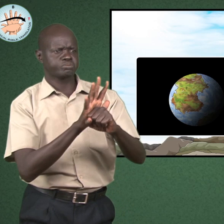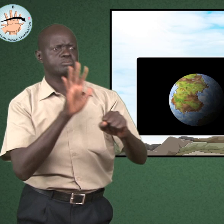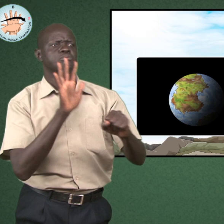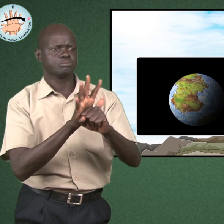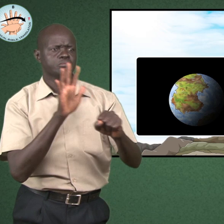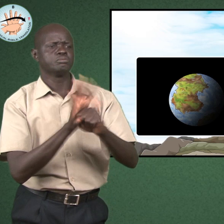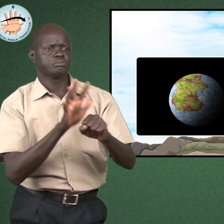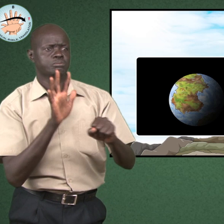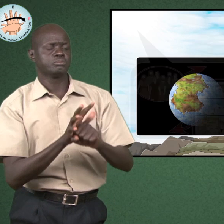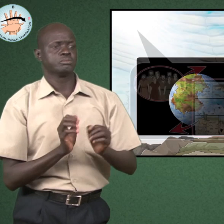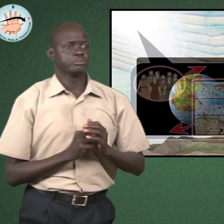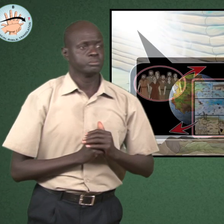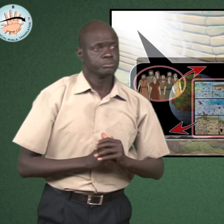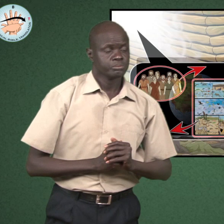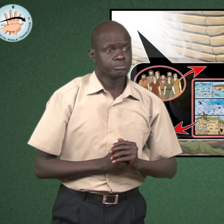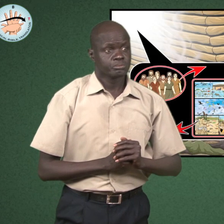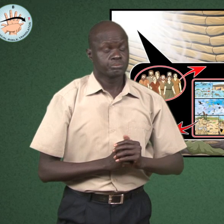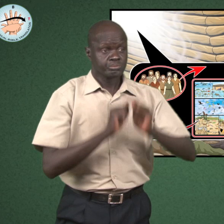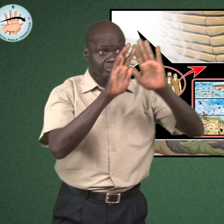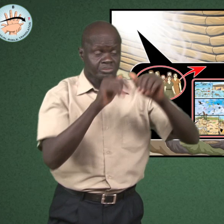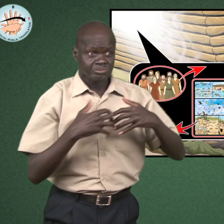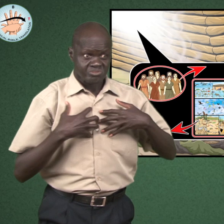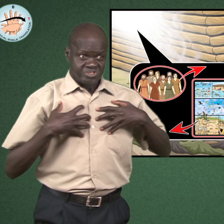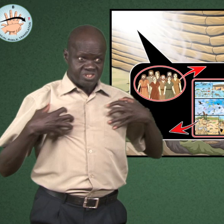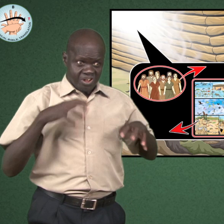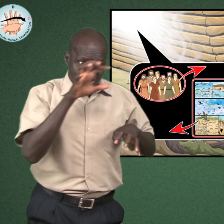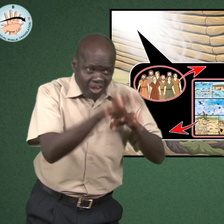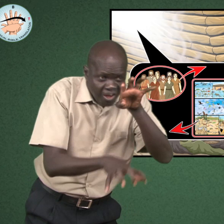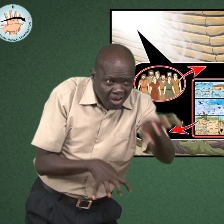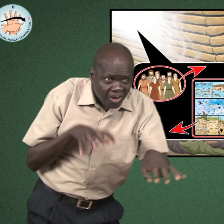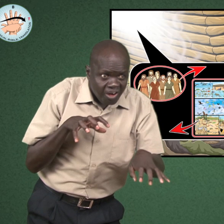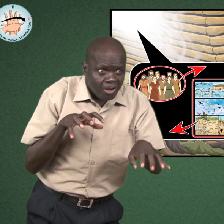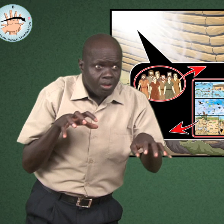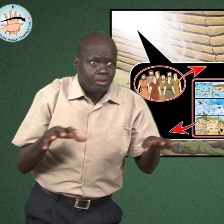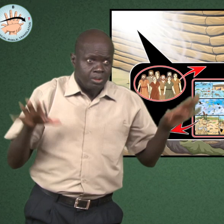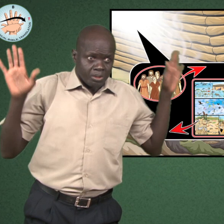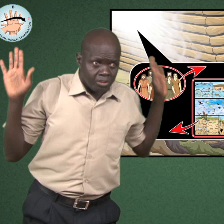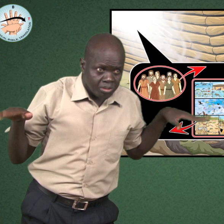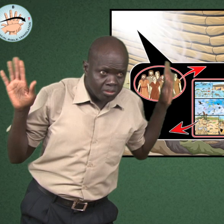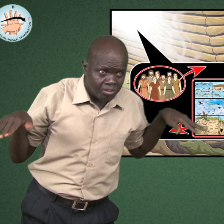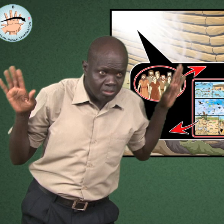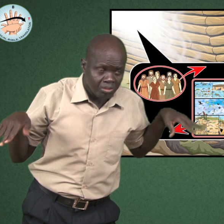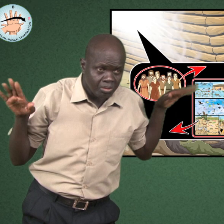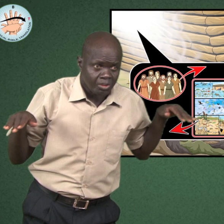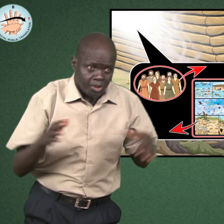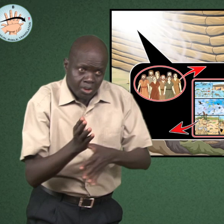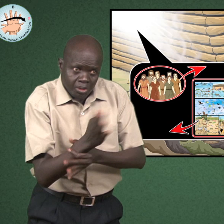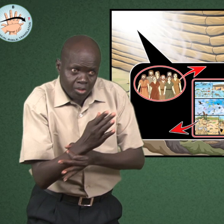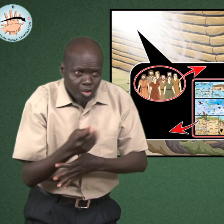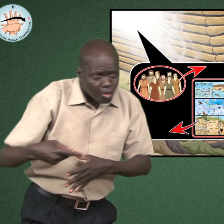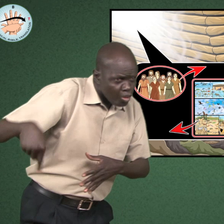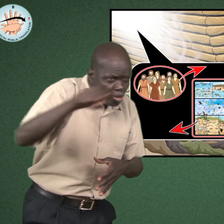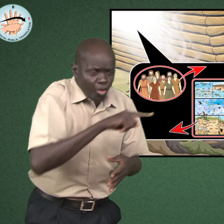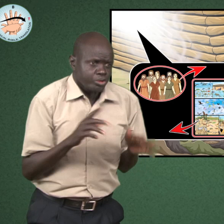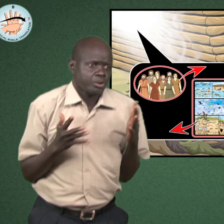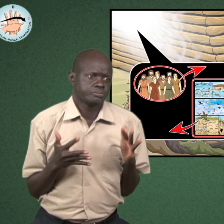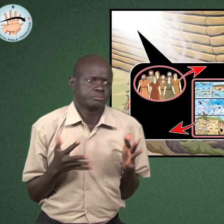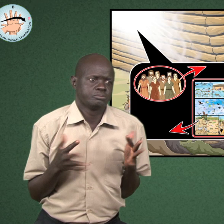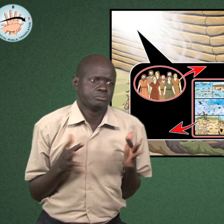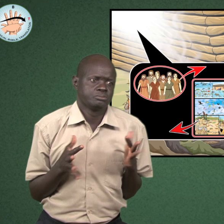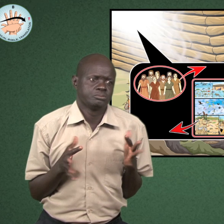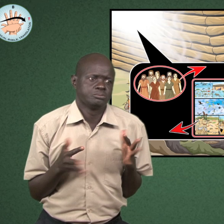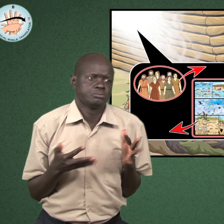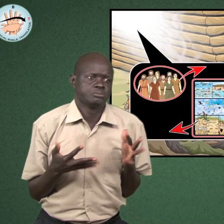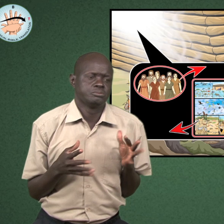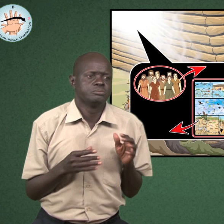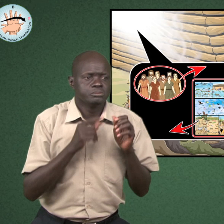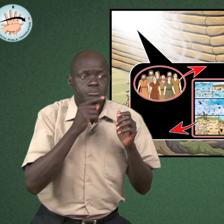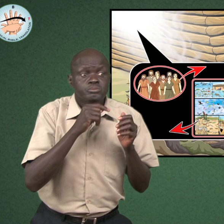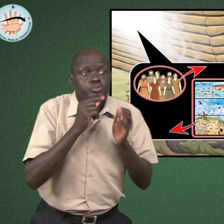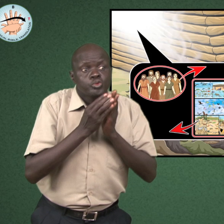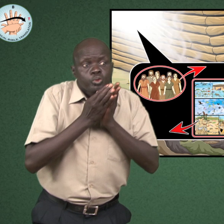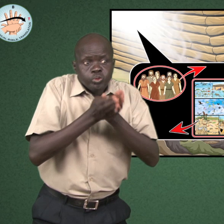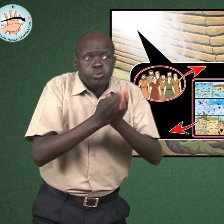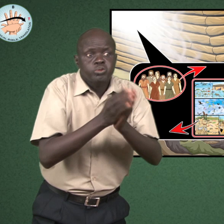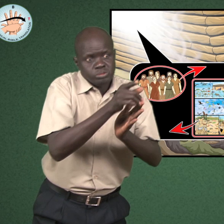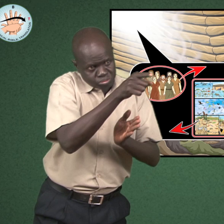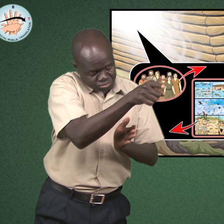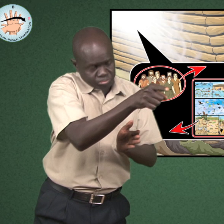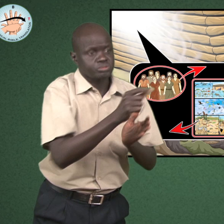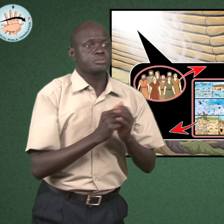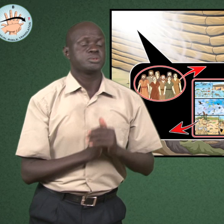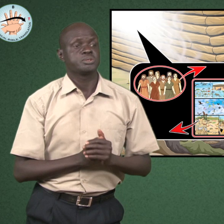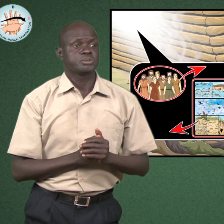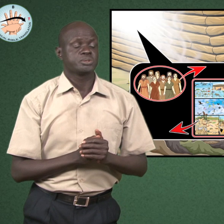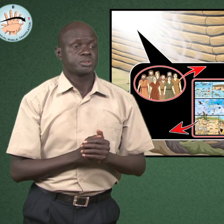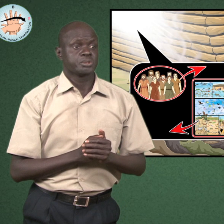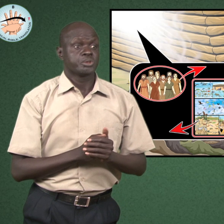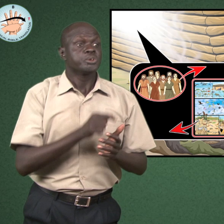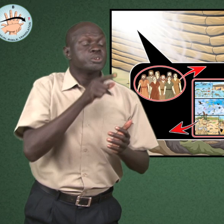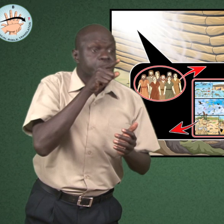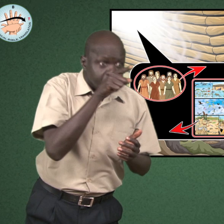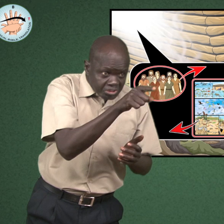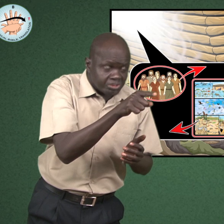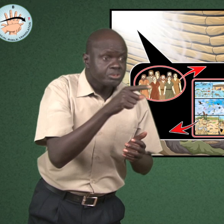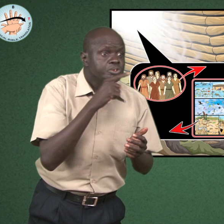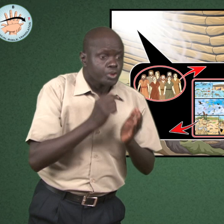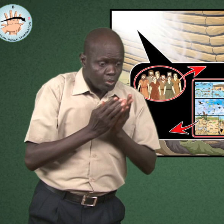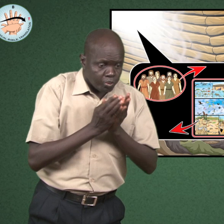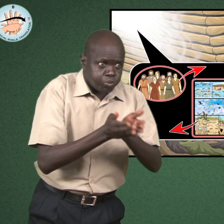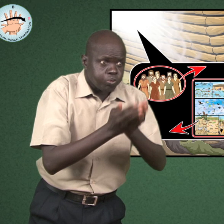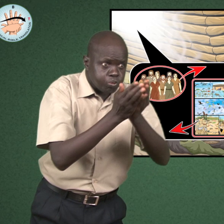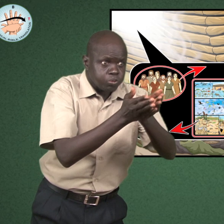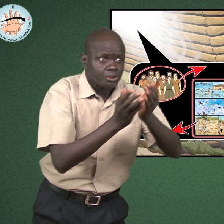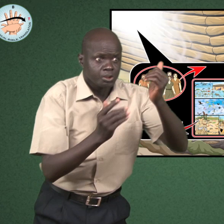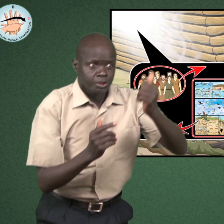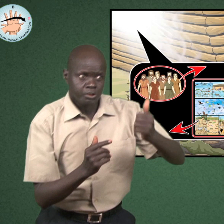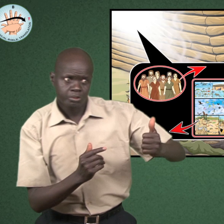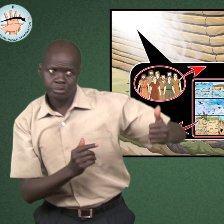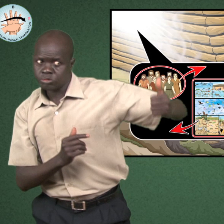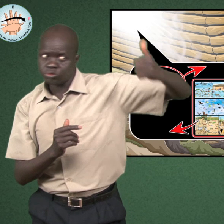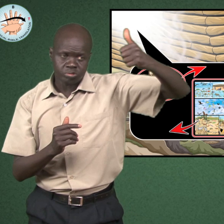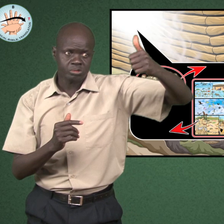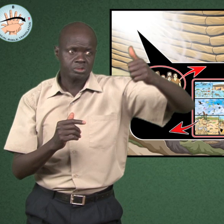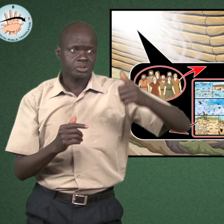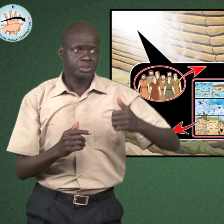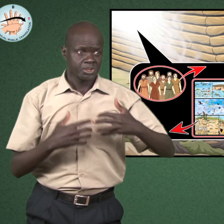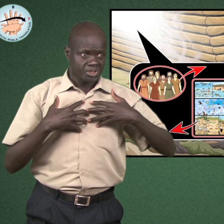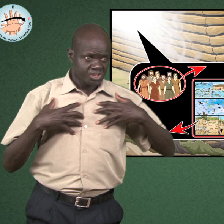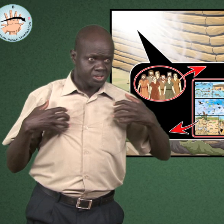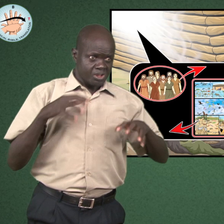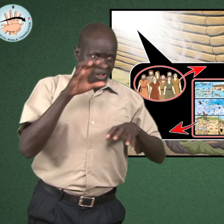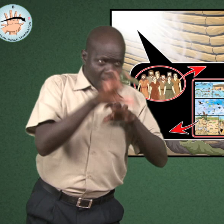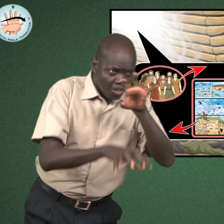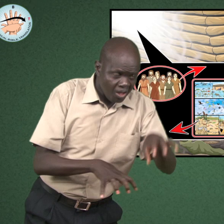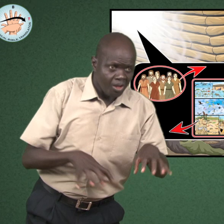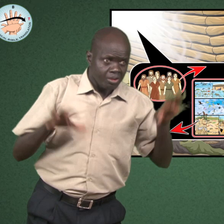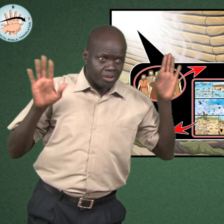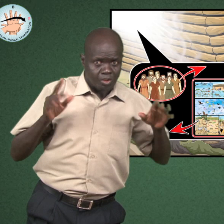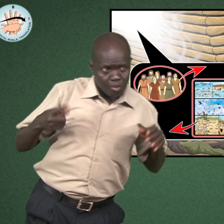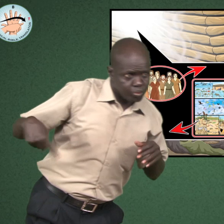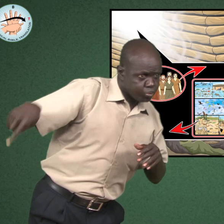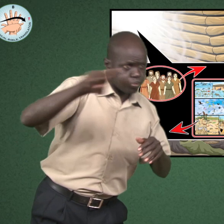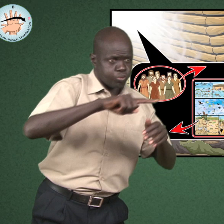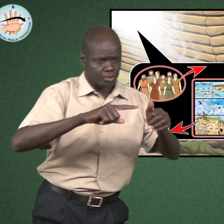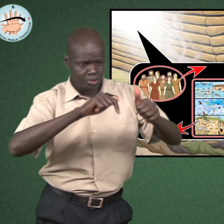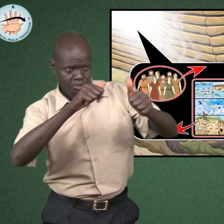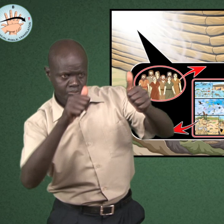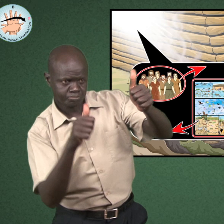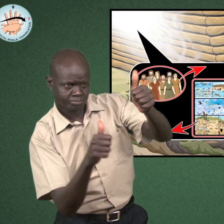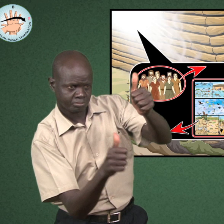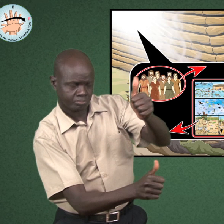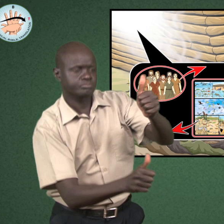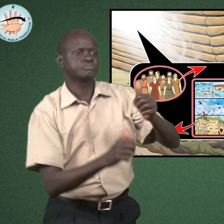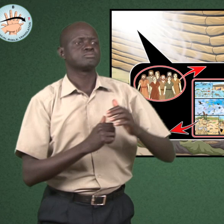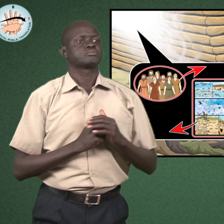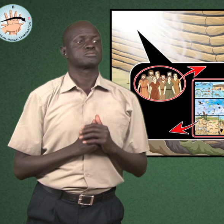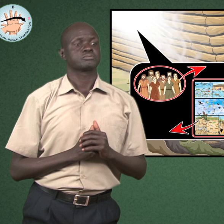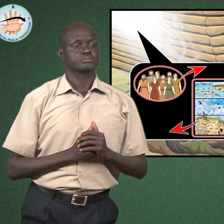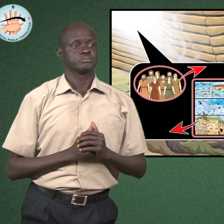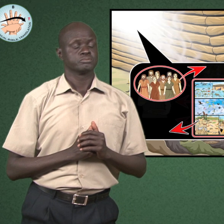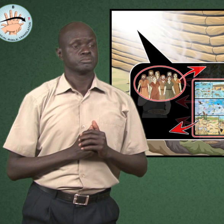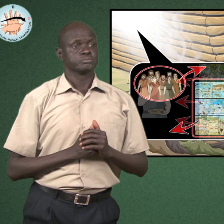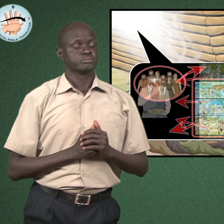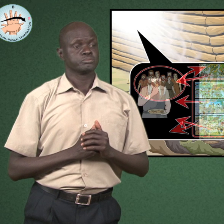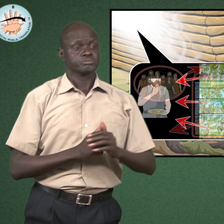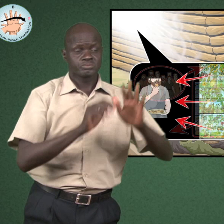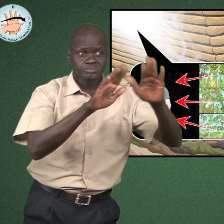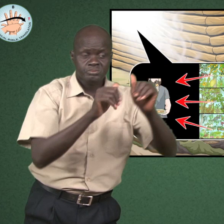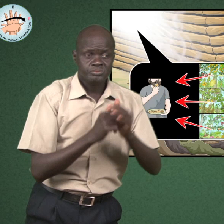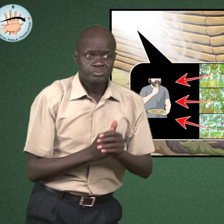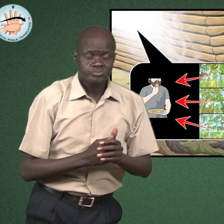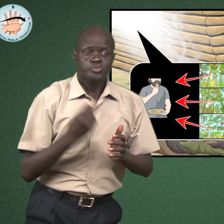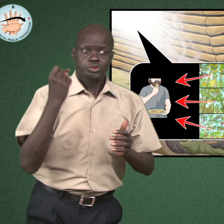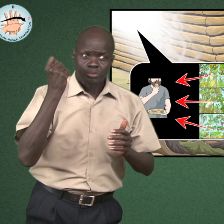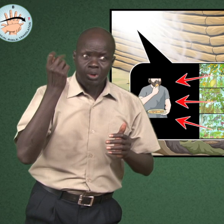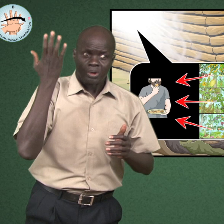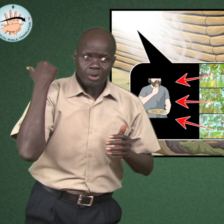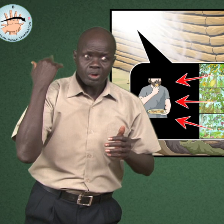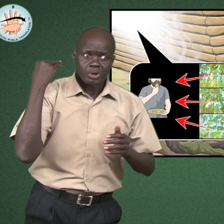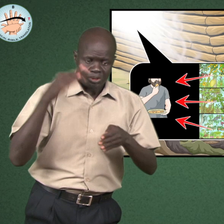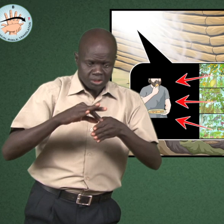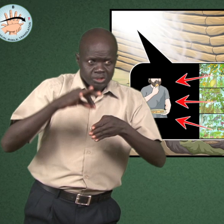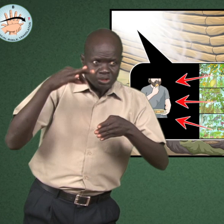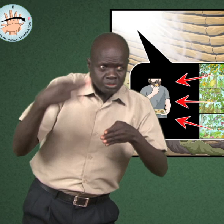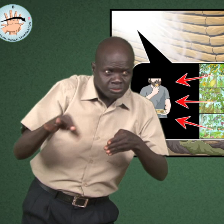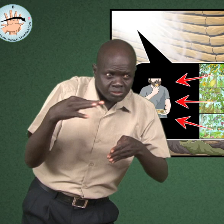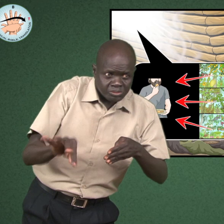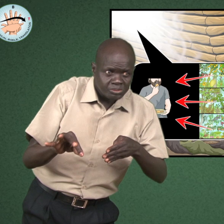The fear and dread of you will fall on every living creature on the earth, every bird of the air, every creature that crawls on the ground, and all the fish of the sea.